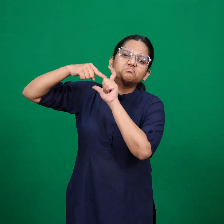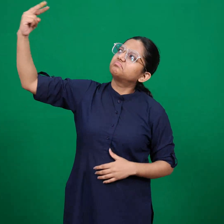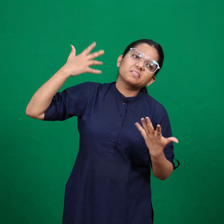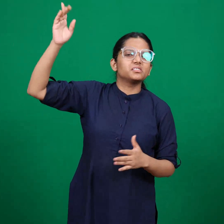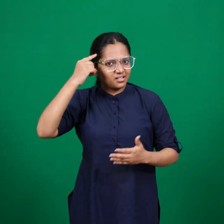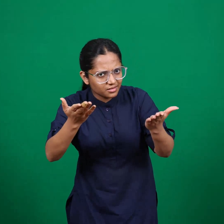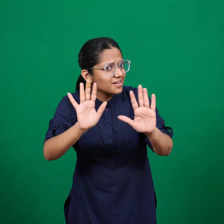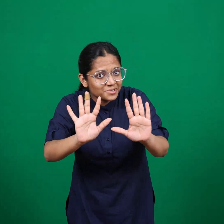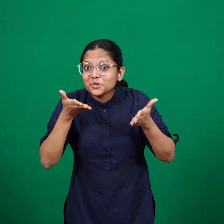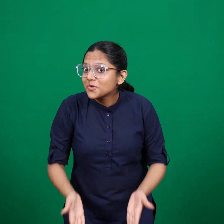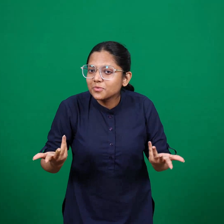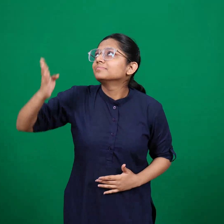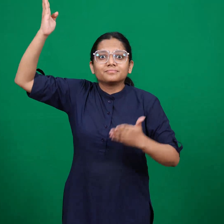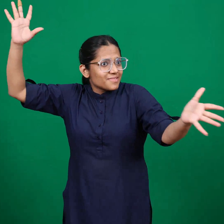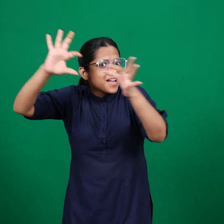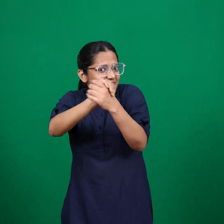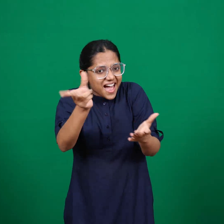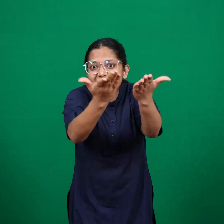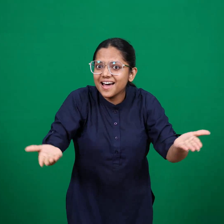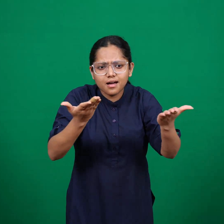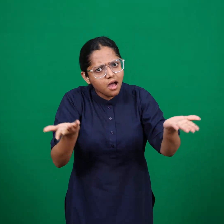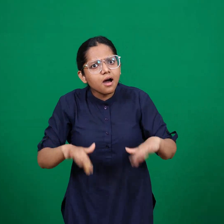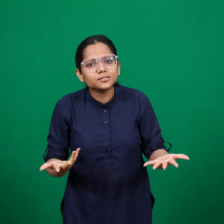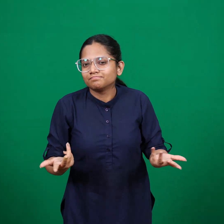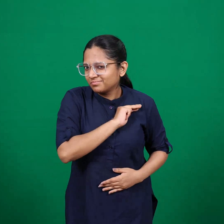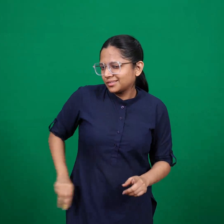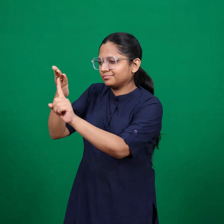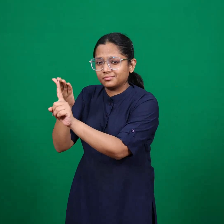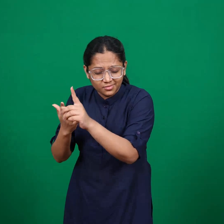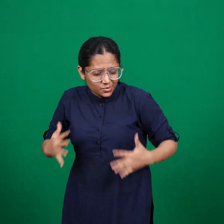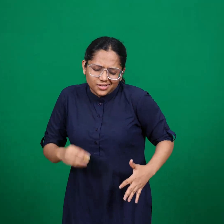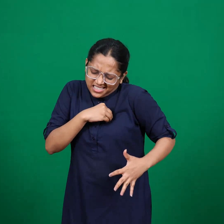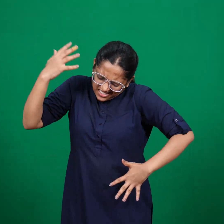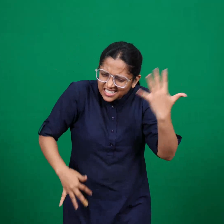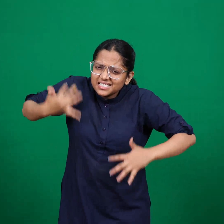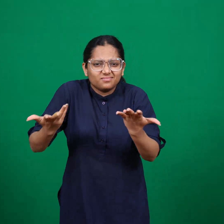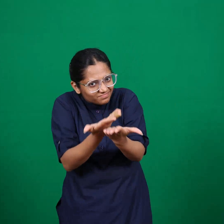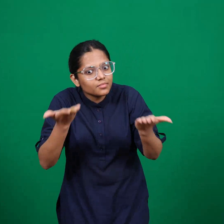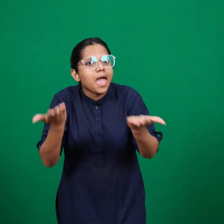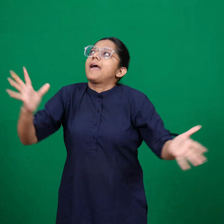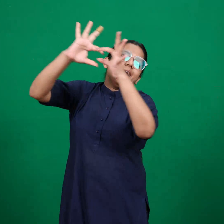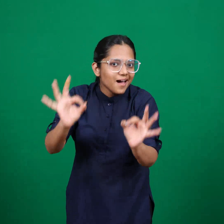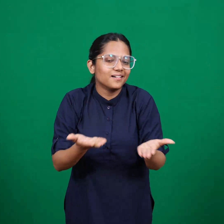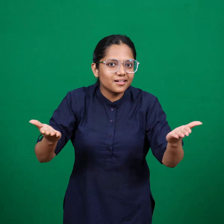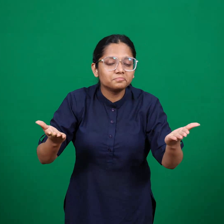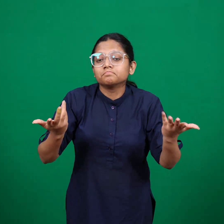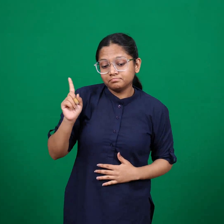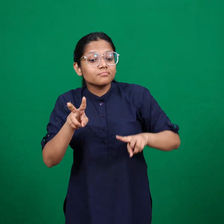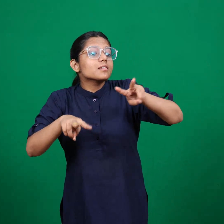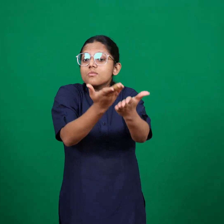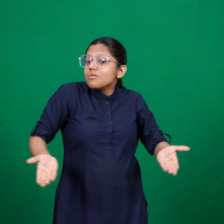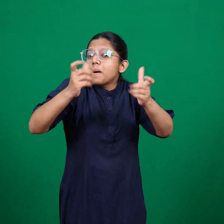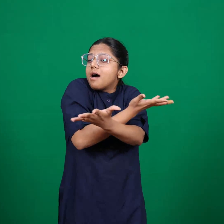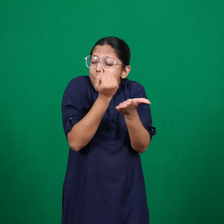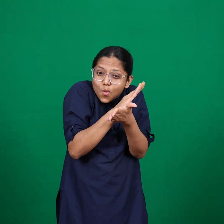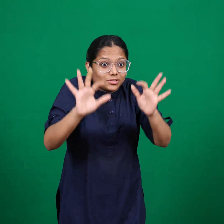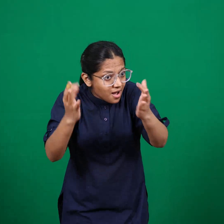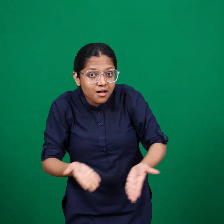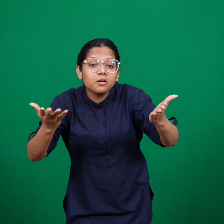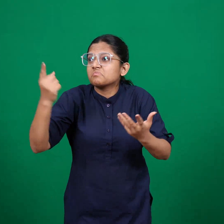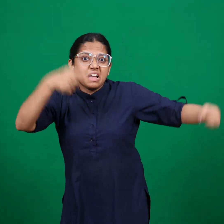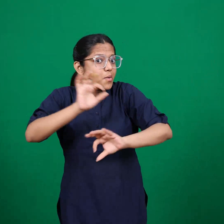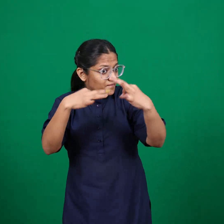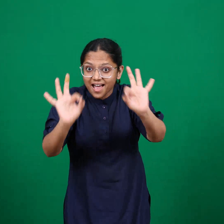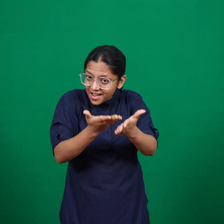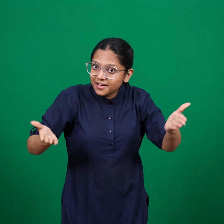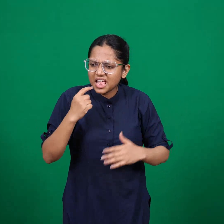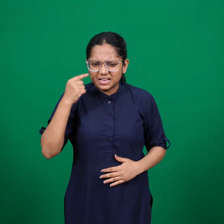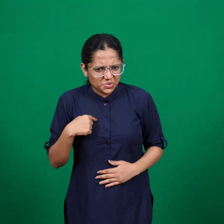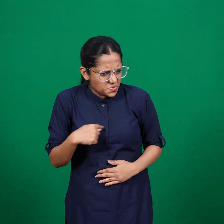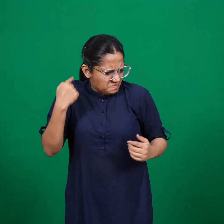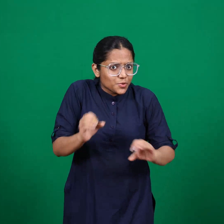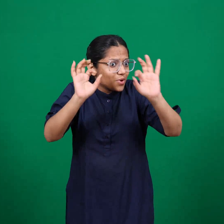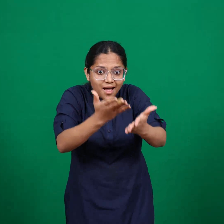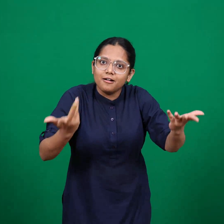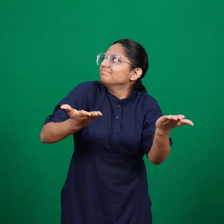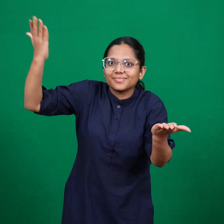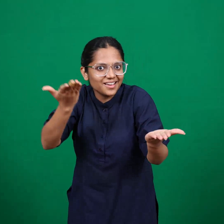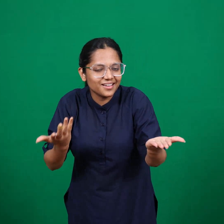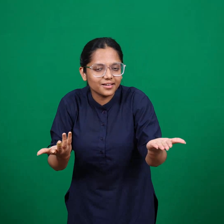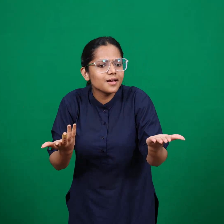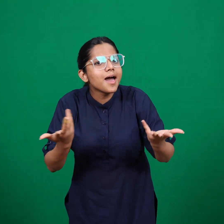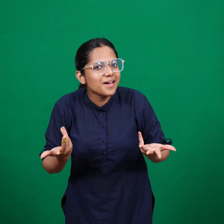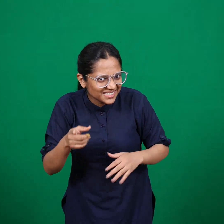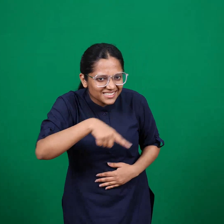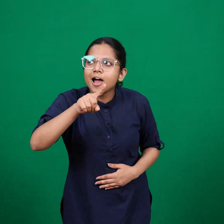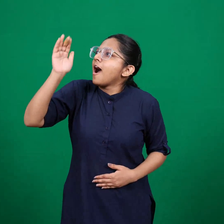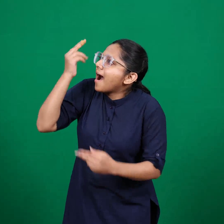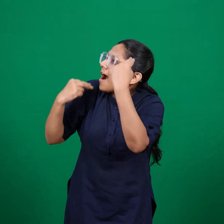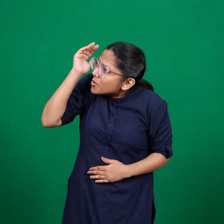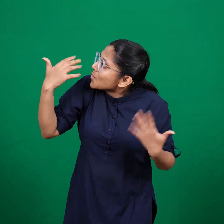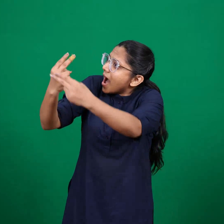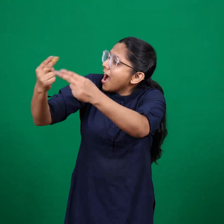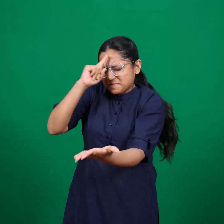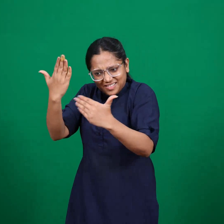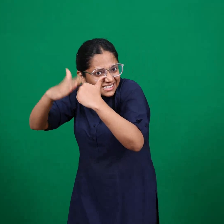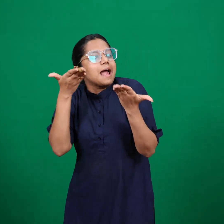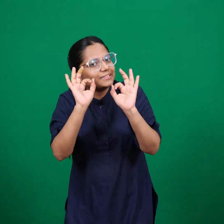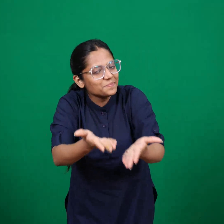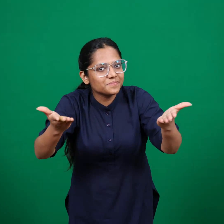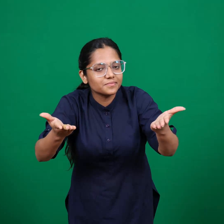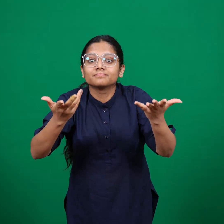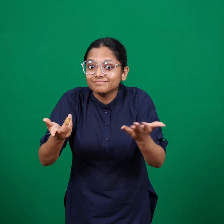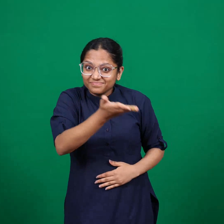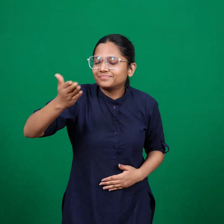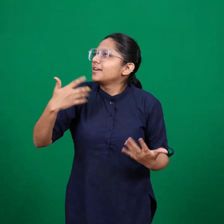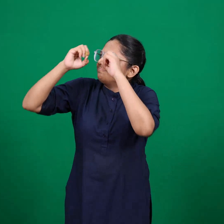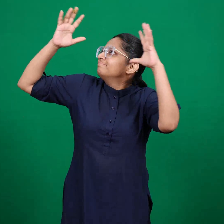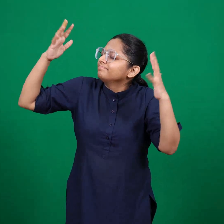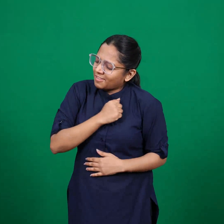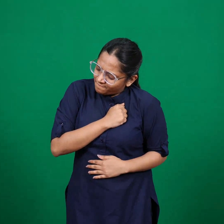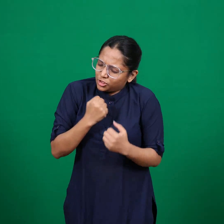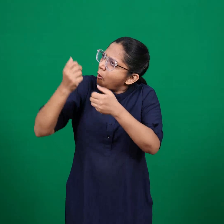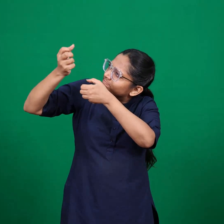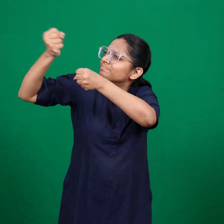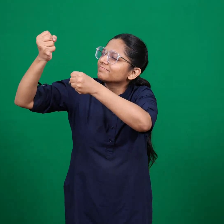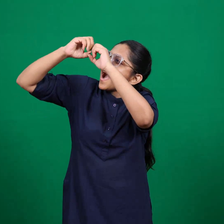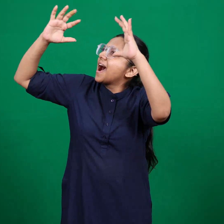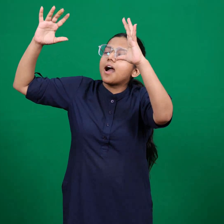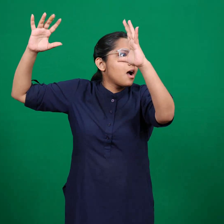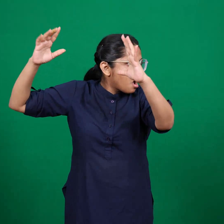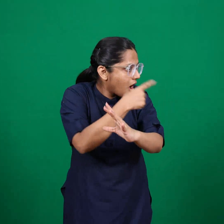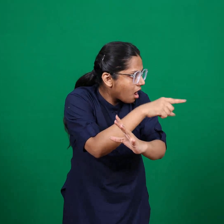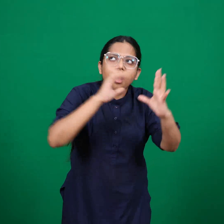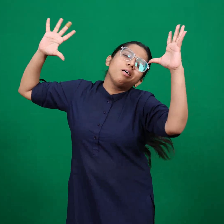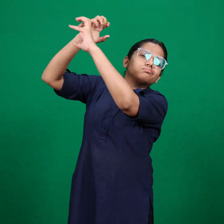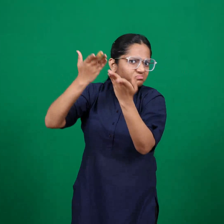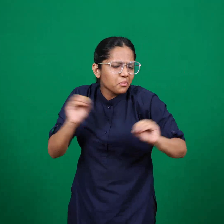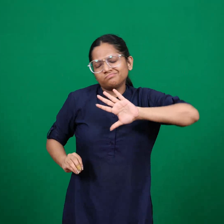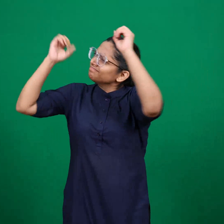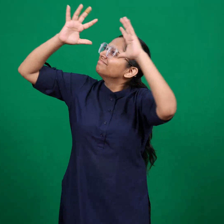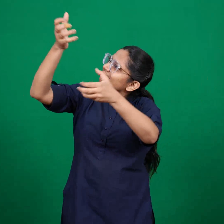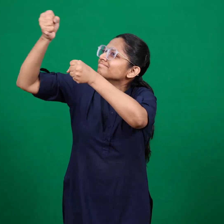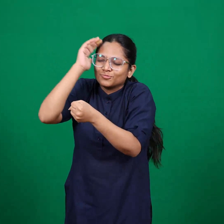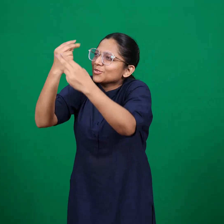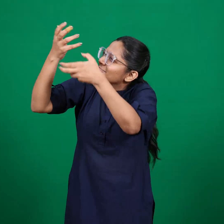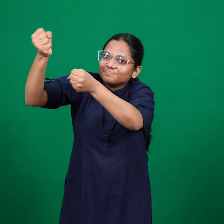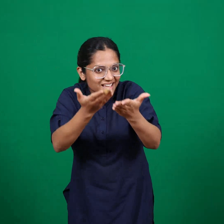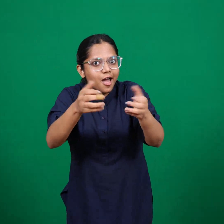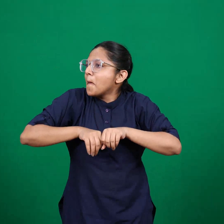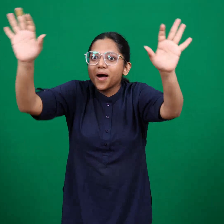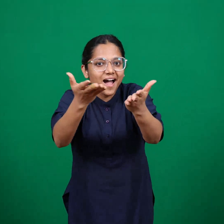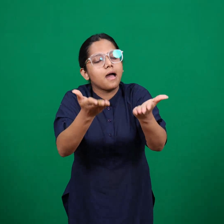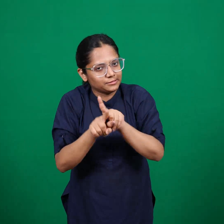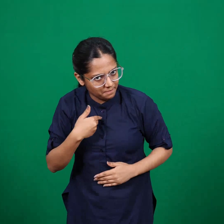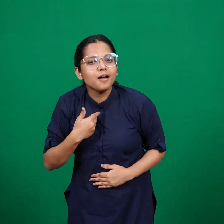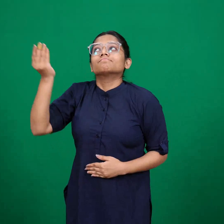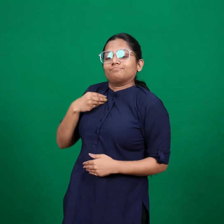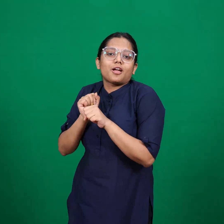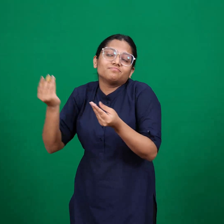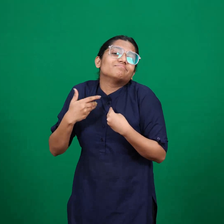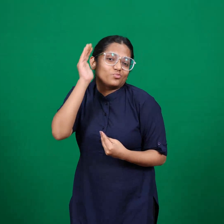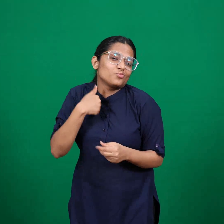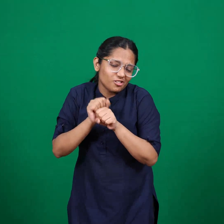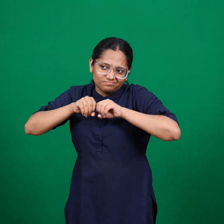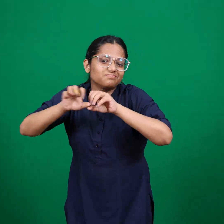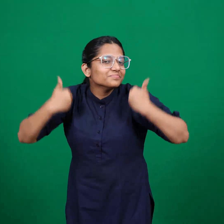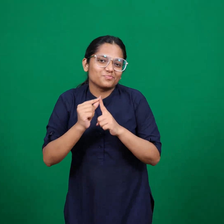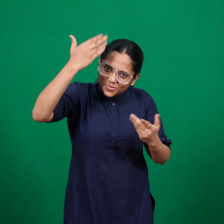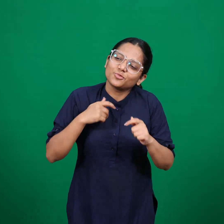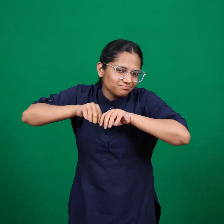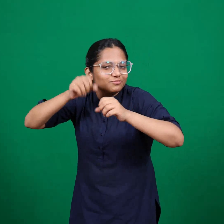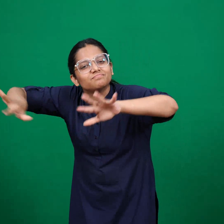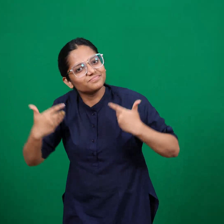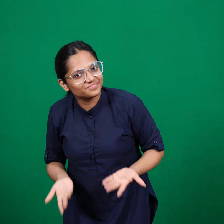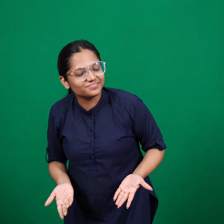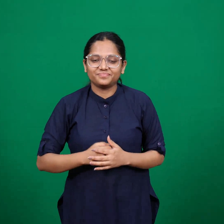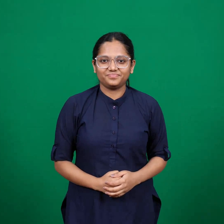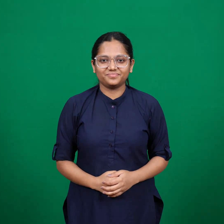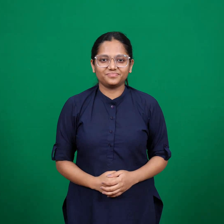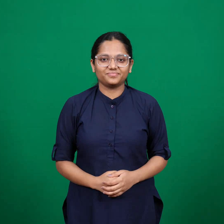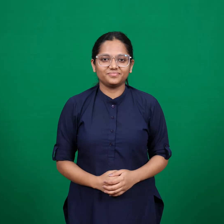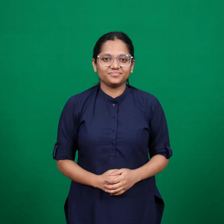But now He has reconciled you by Christ's physical body through death to present you holy, unblemished, and blameless in His presence- if indeed you continue in your faith, established and firm, not moved from the hope of the gospel you heard, which has been proclaimed to every creature under heaven, and of which I, Paul, have become a servant.